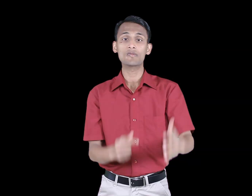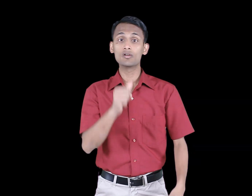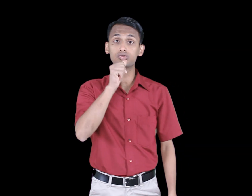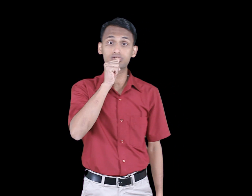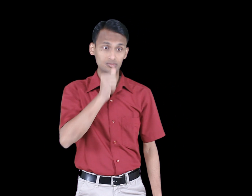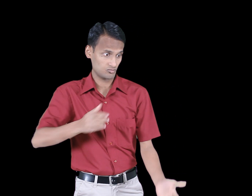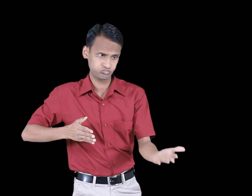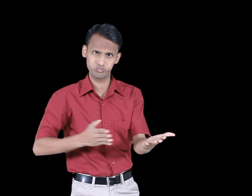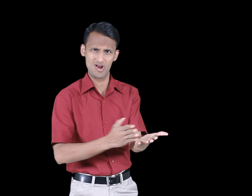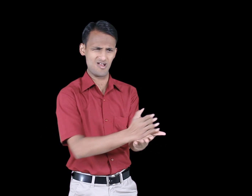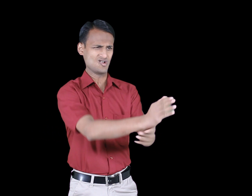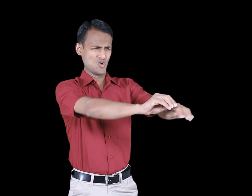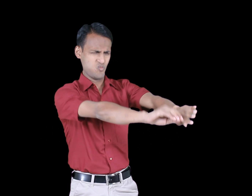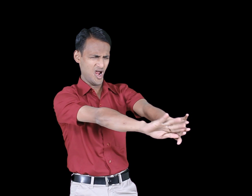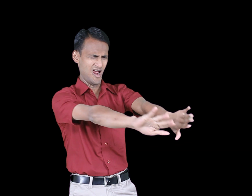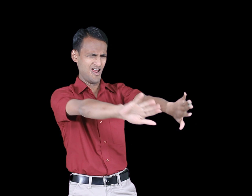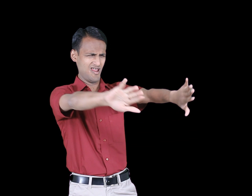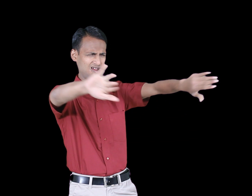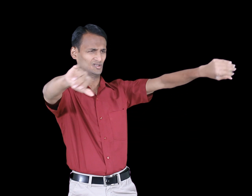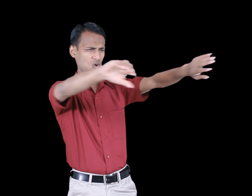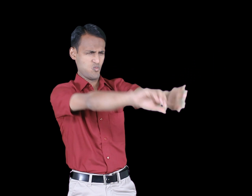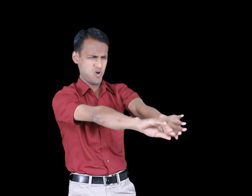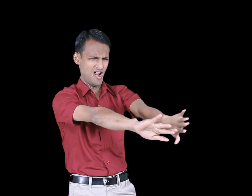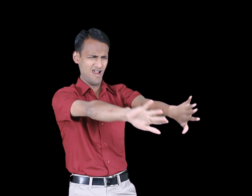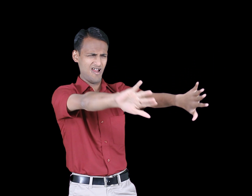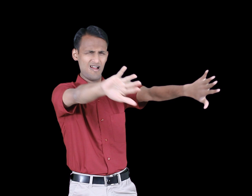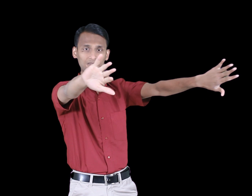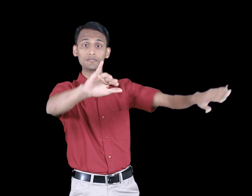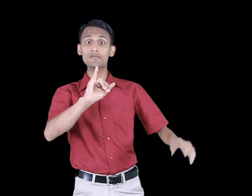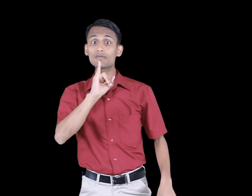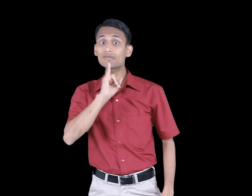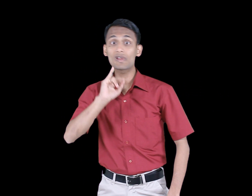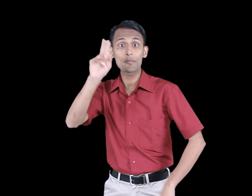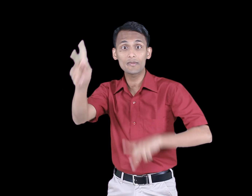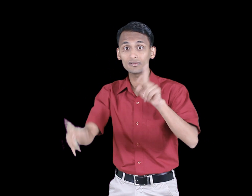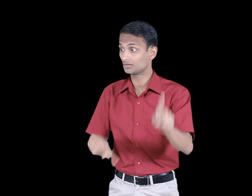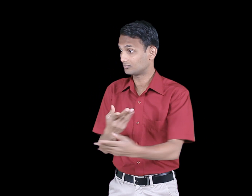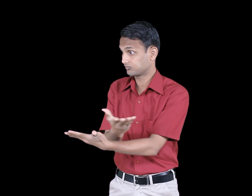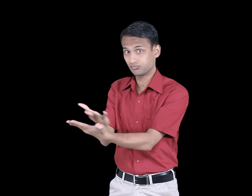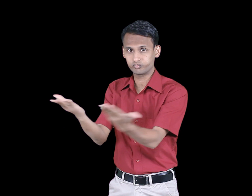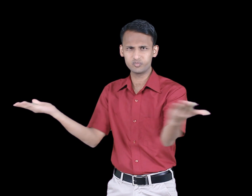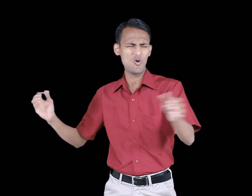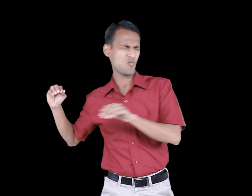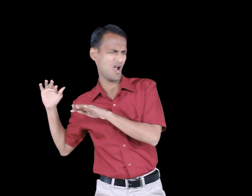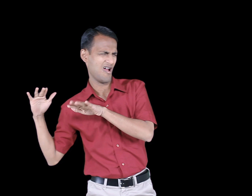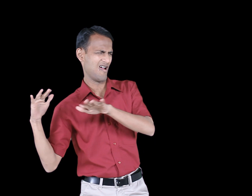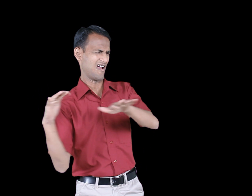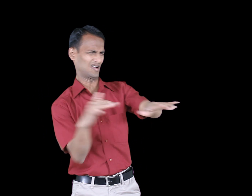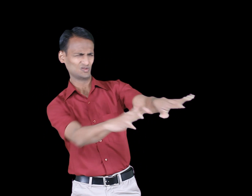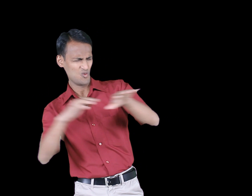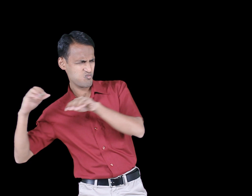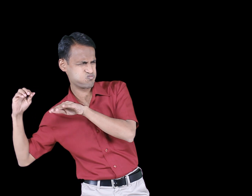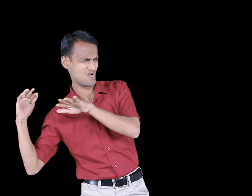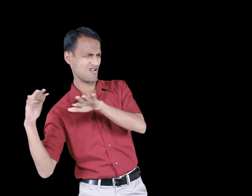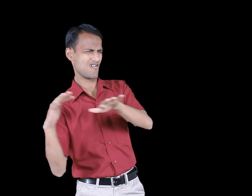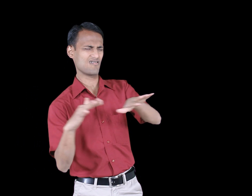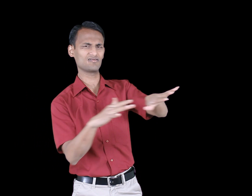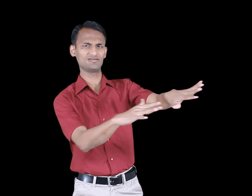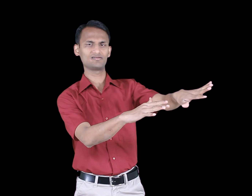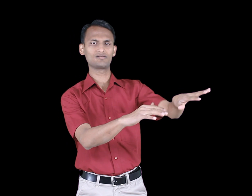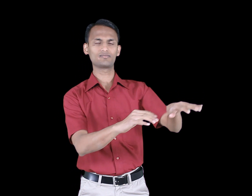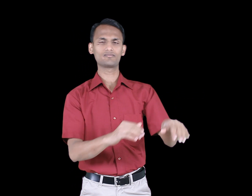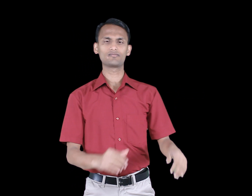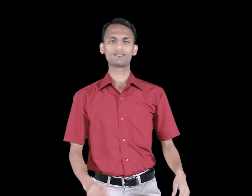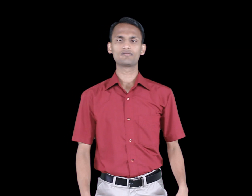Israelites crossing the Red Sea